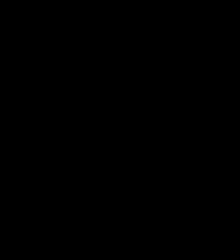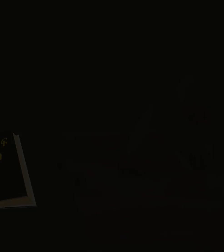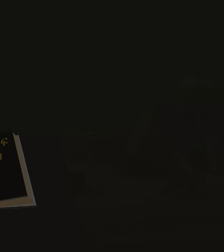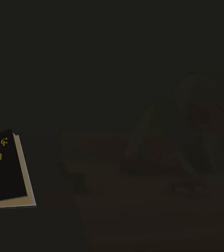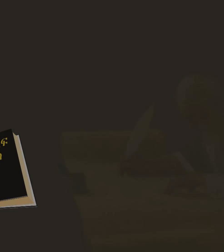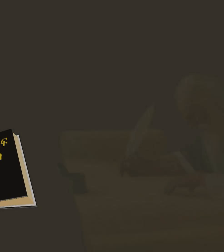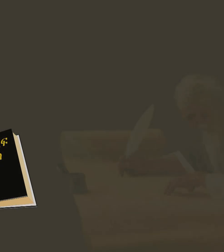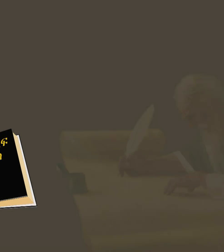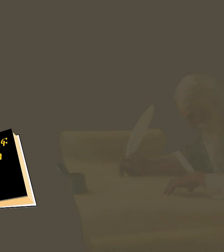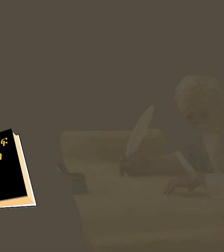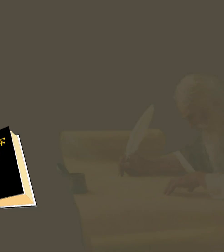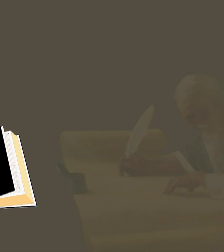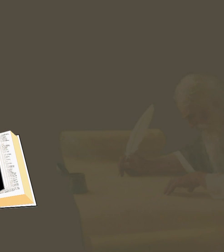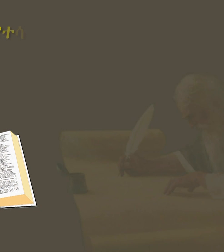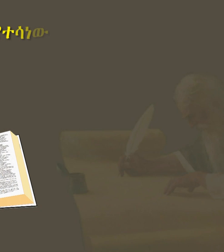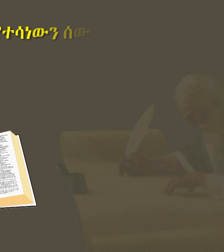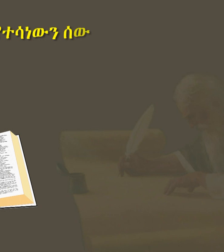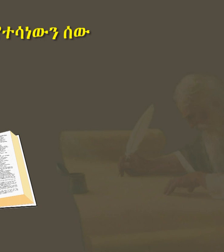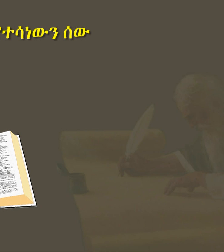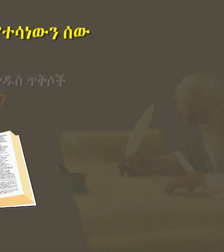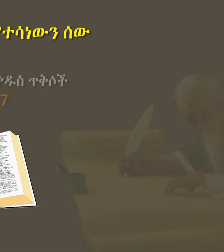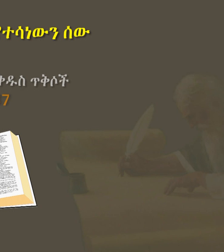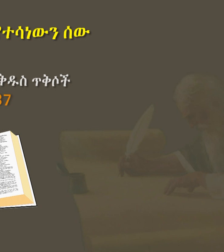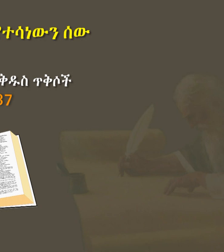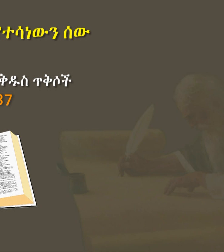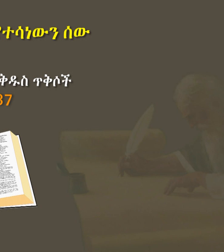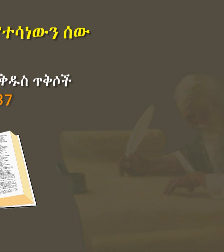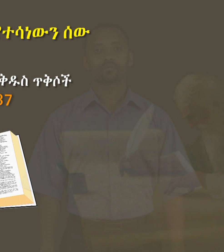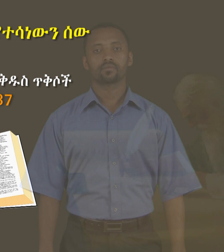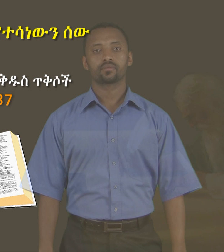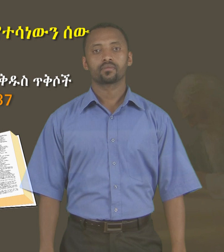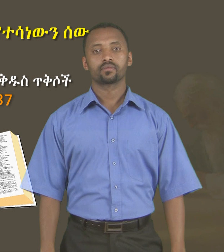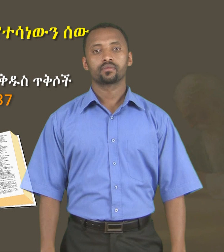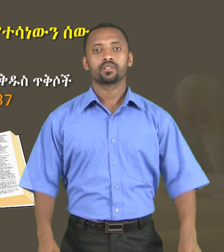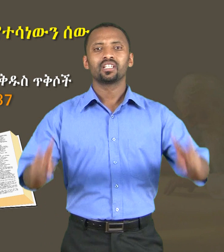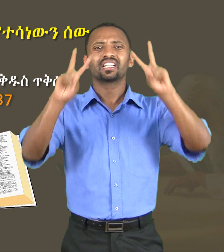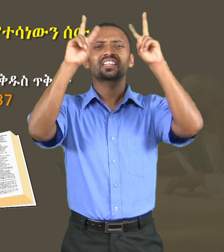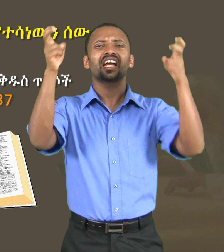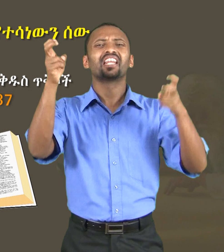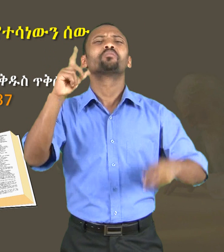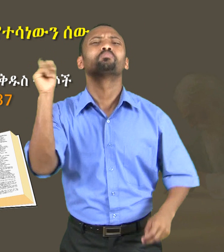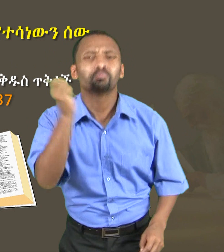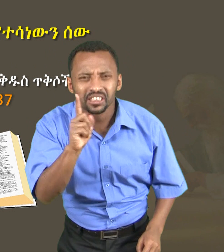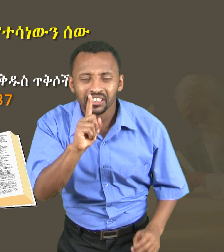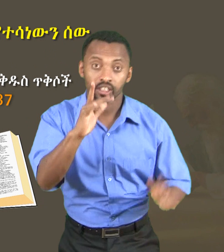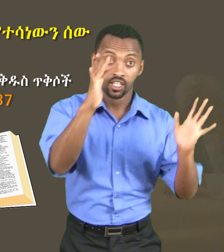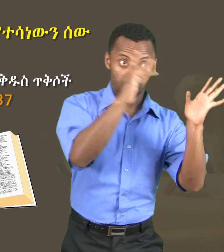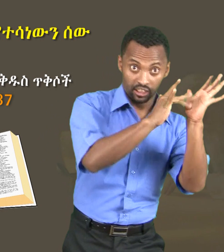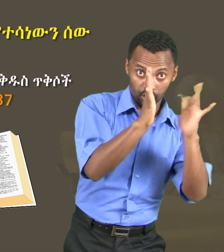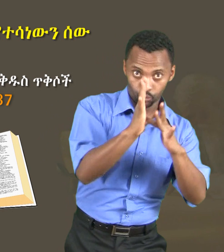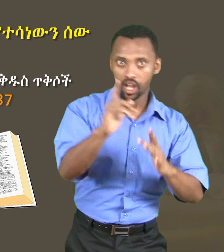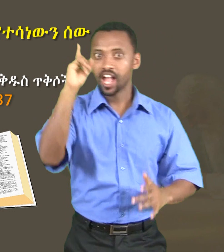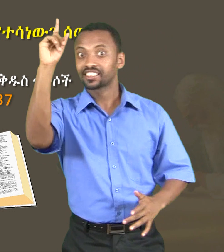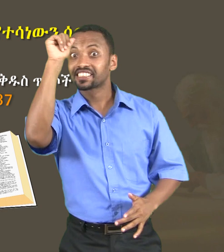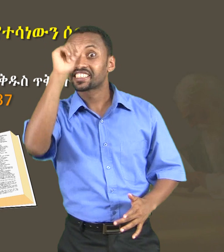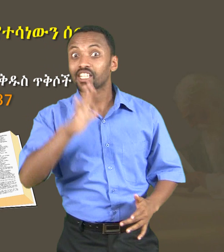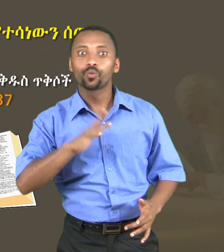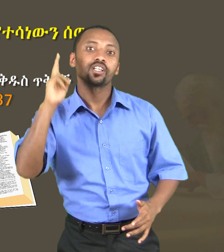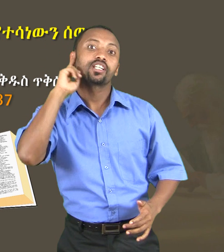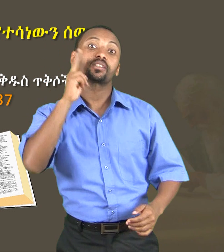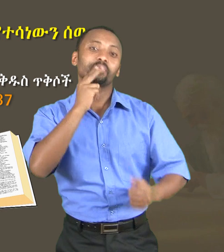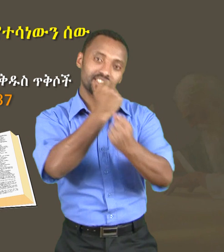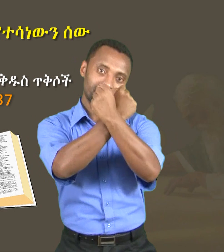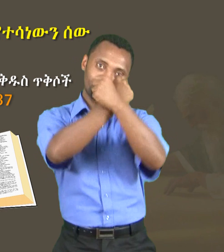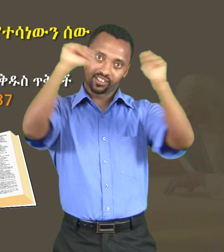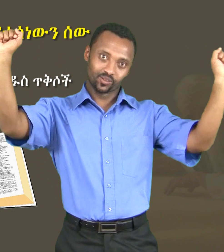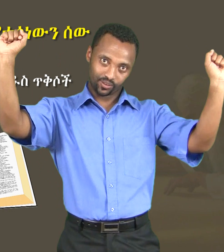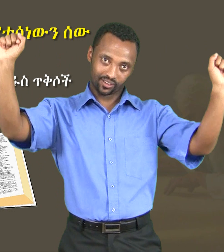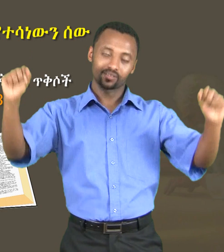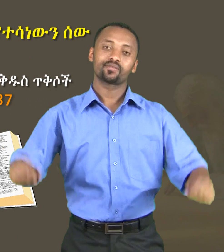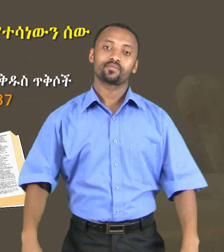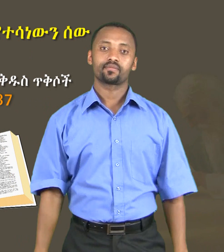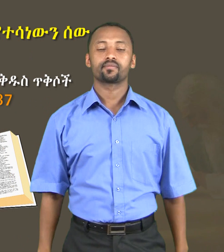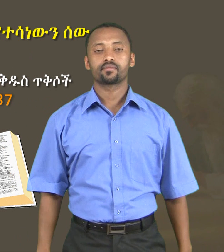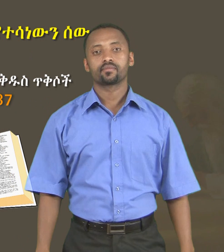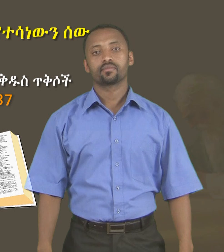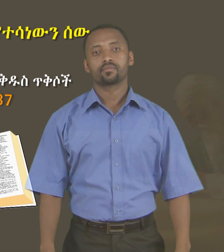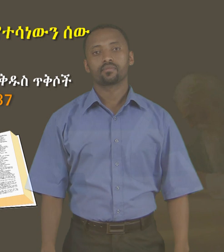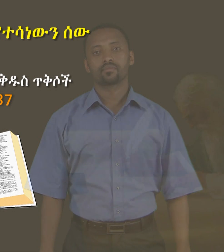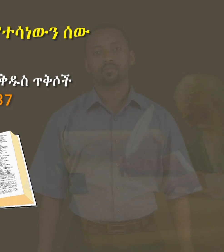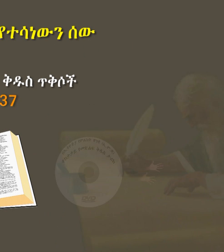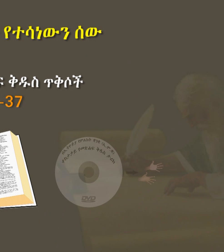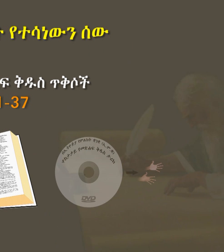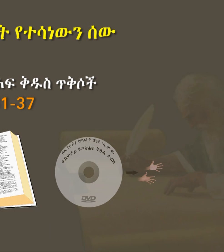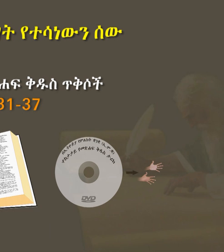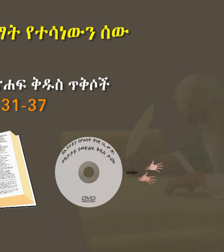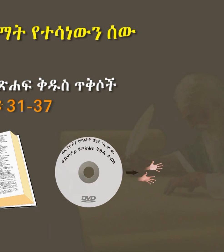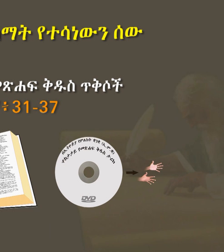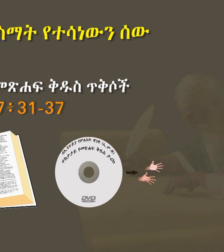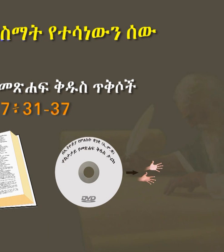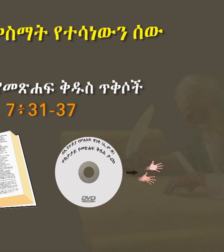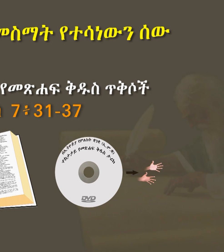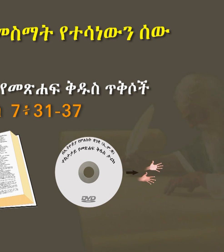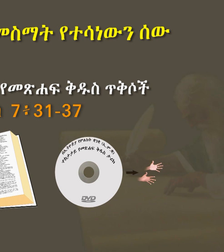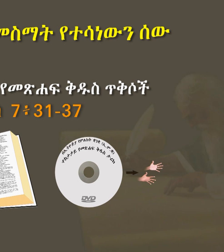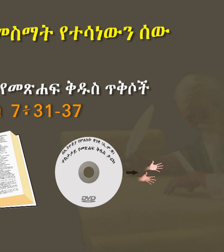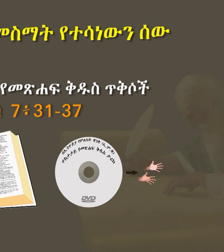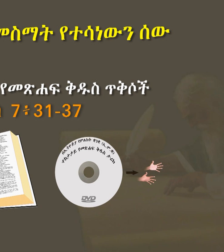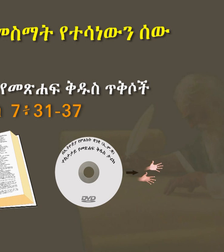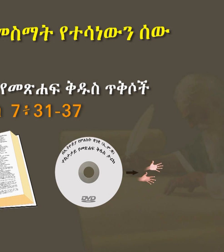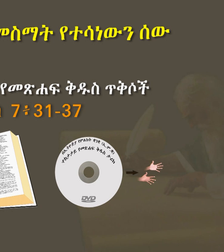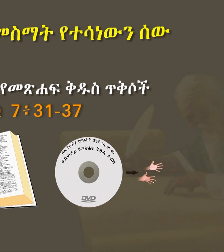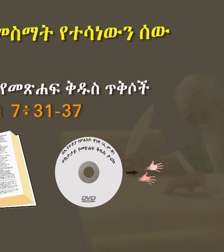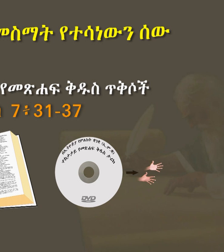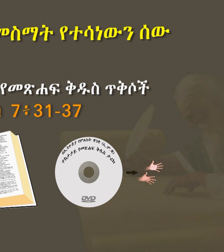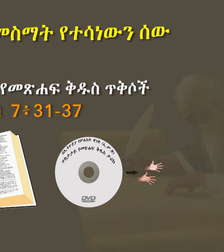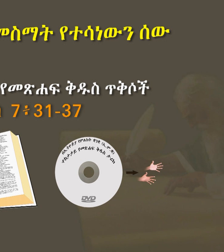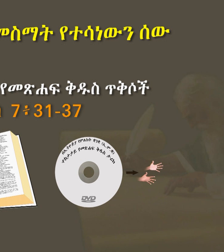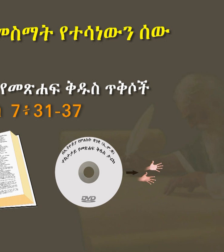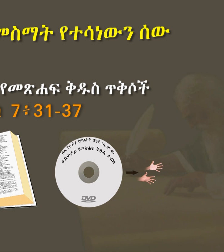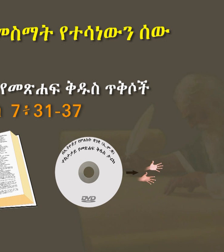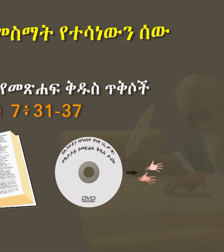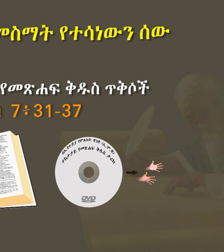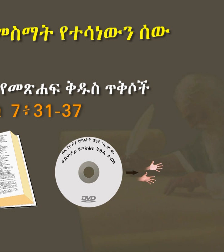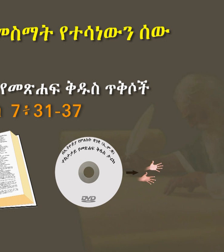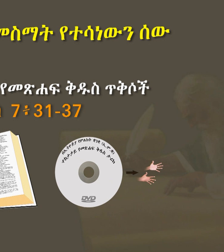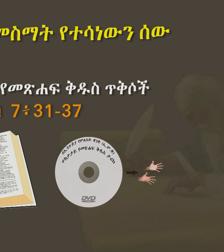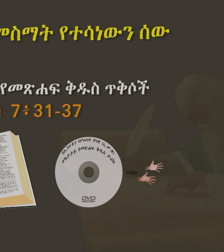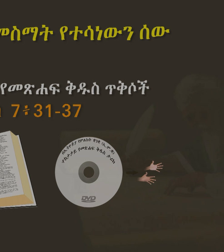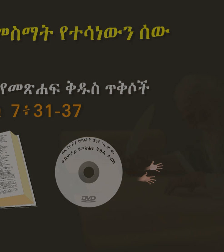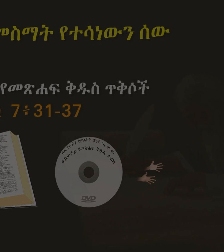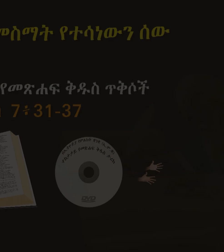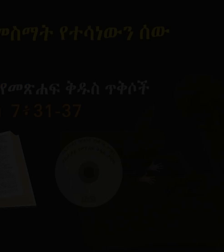Jesus and a deaf man